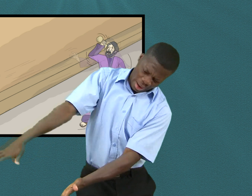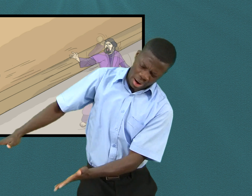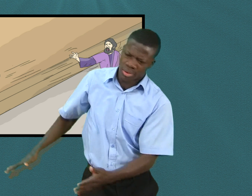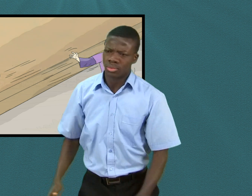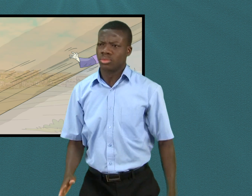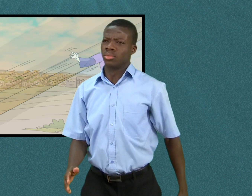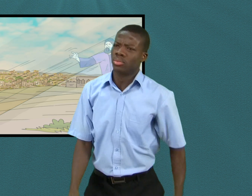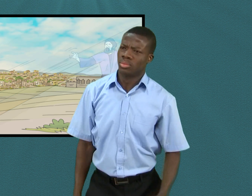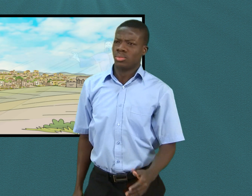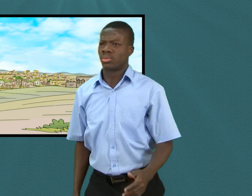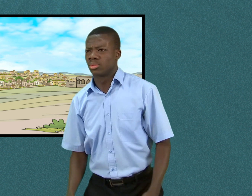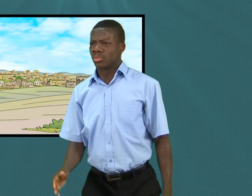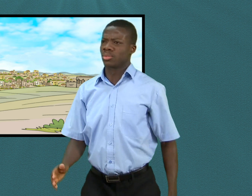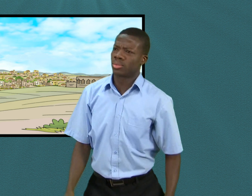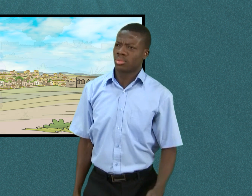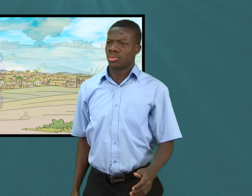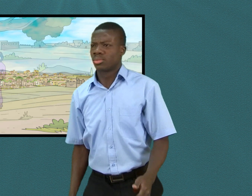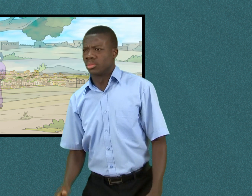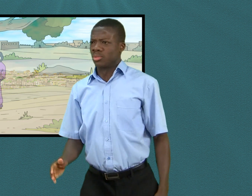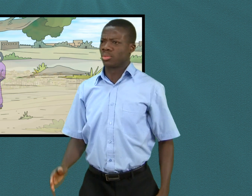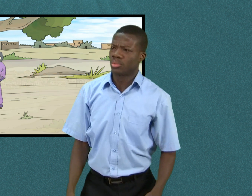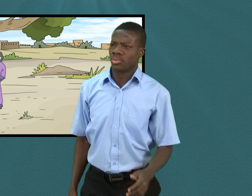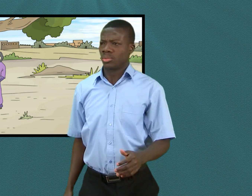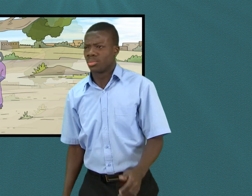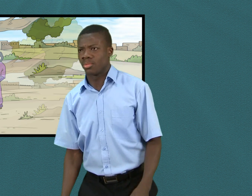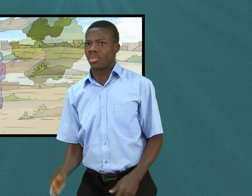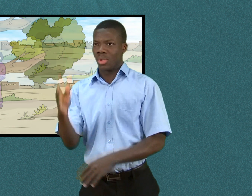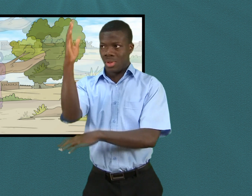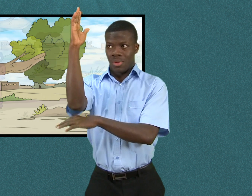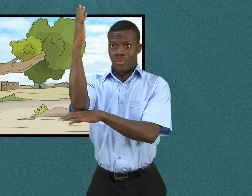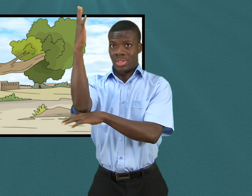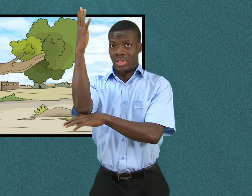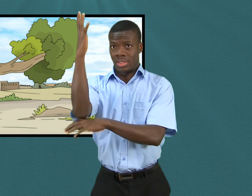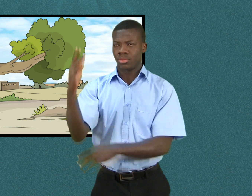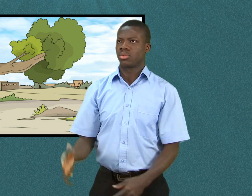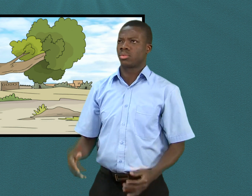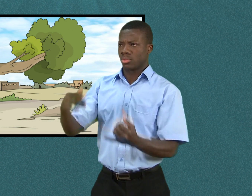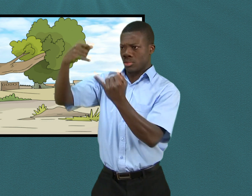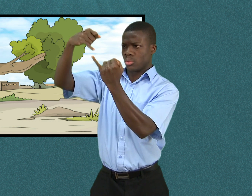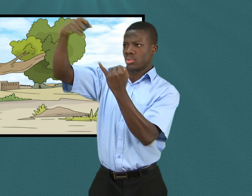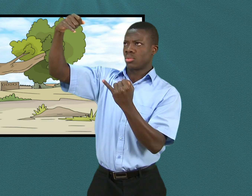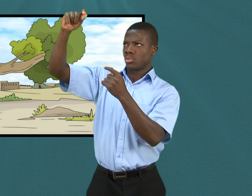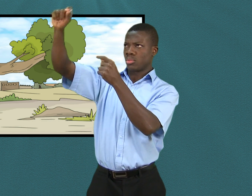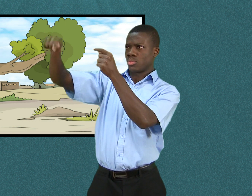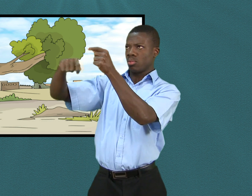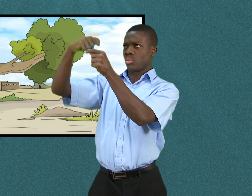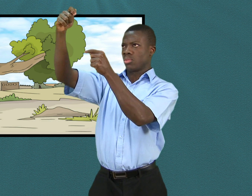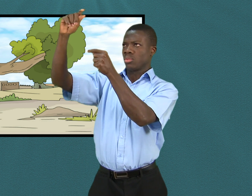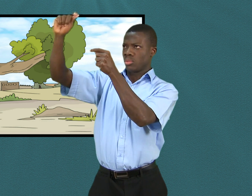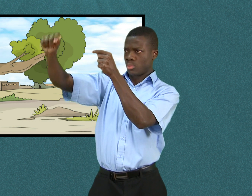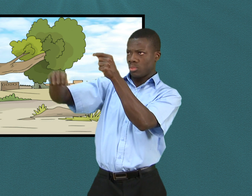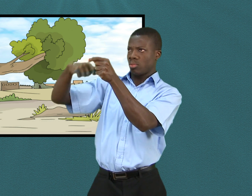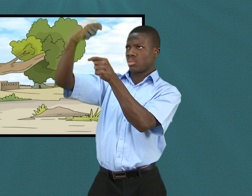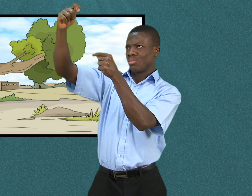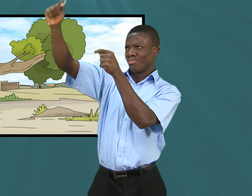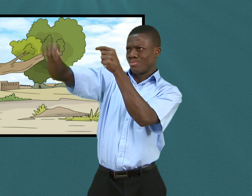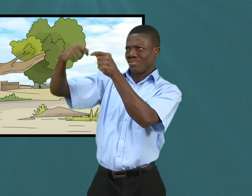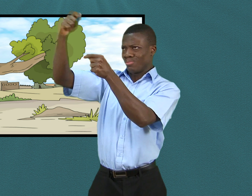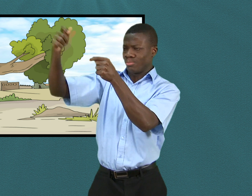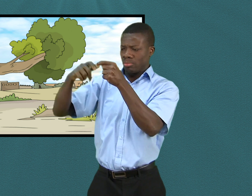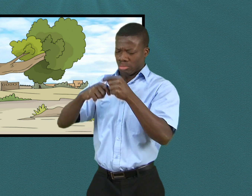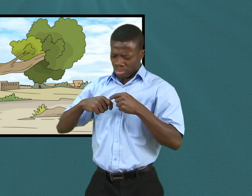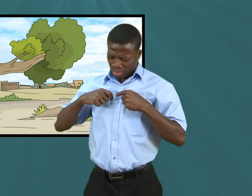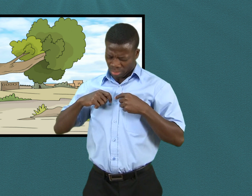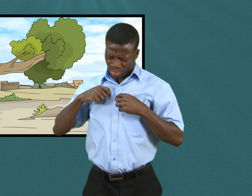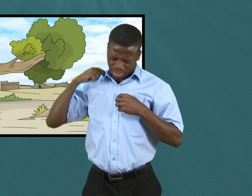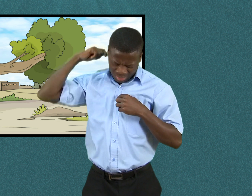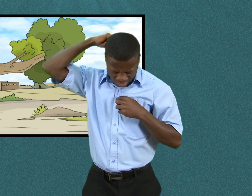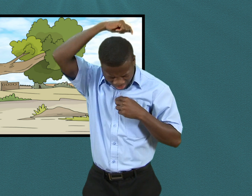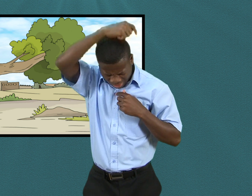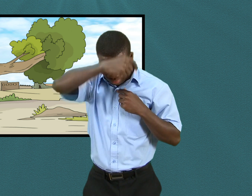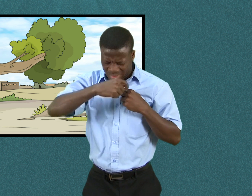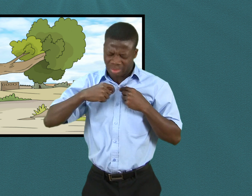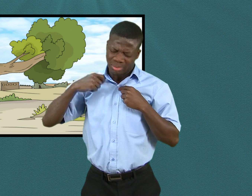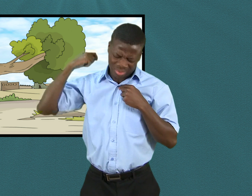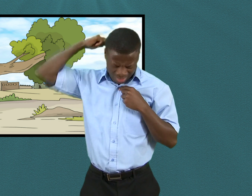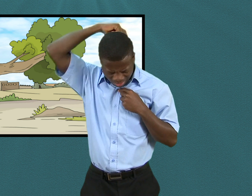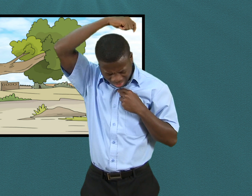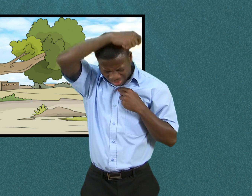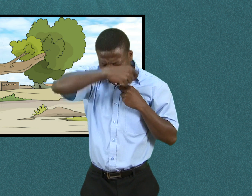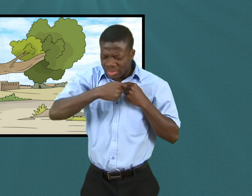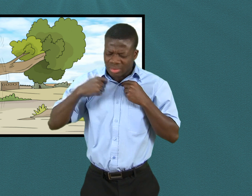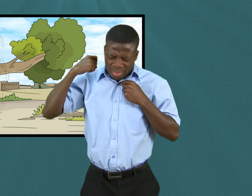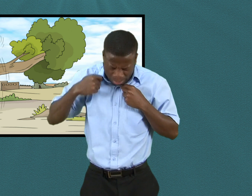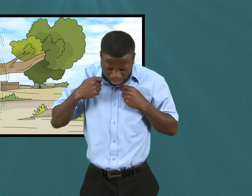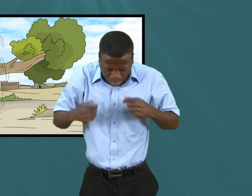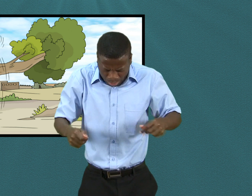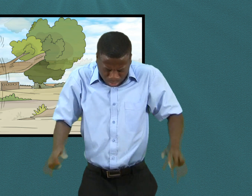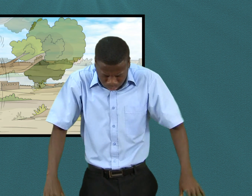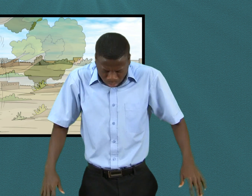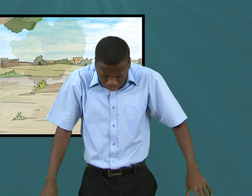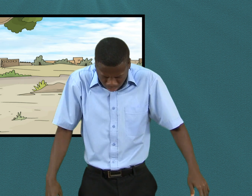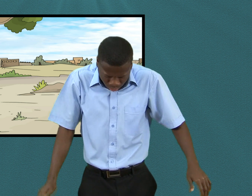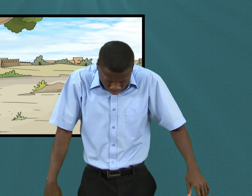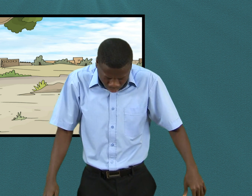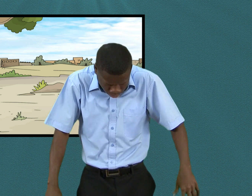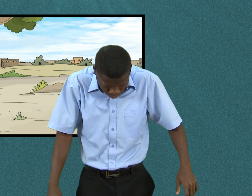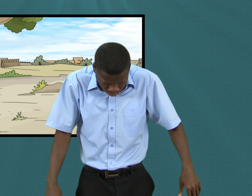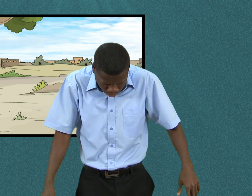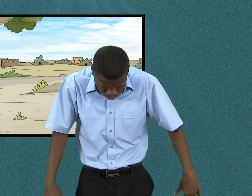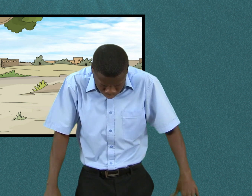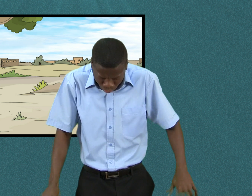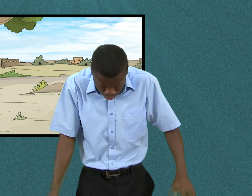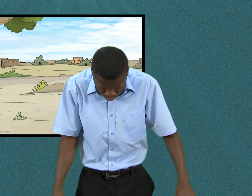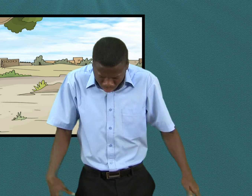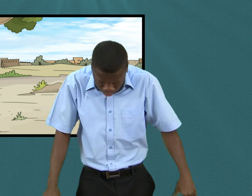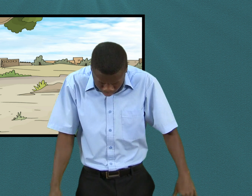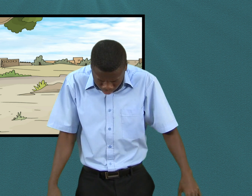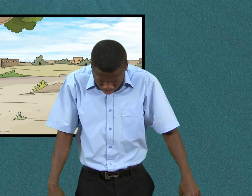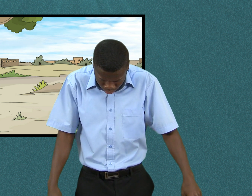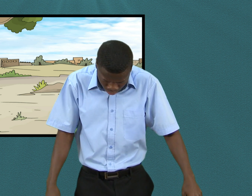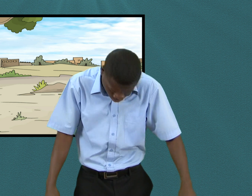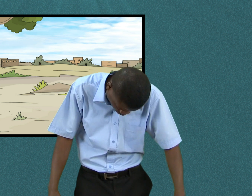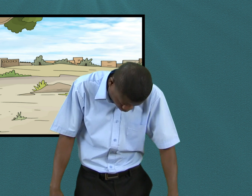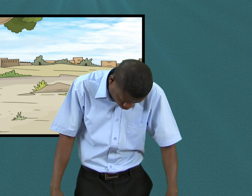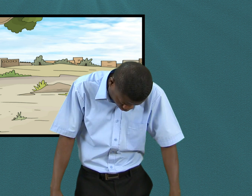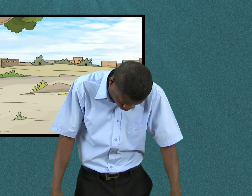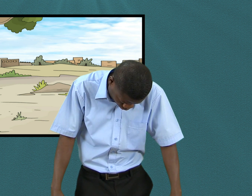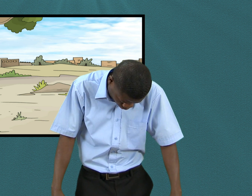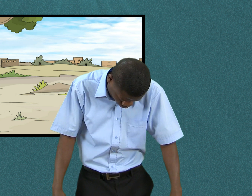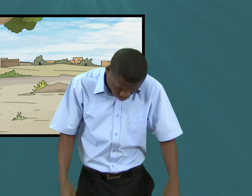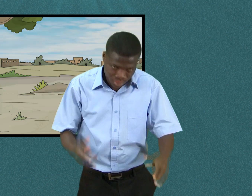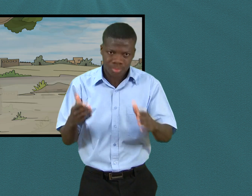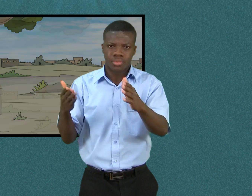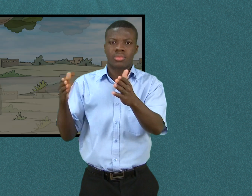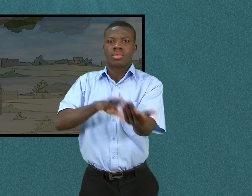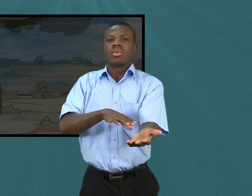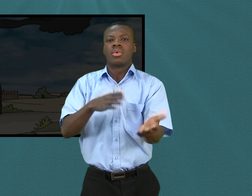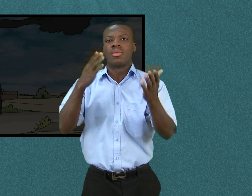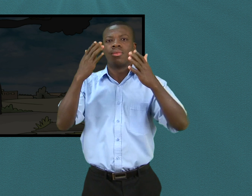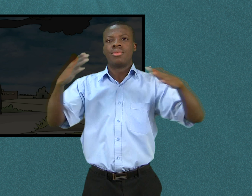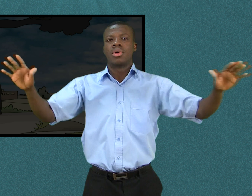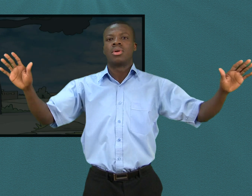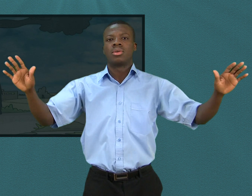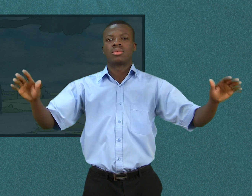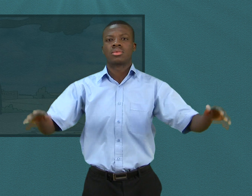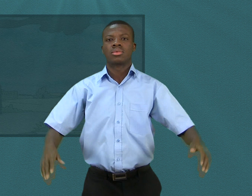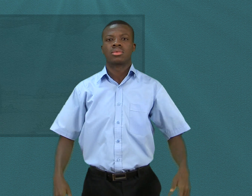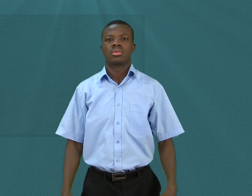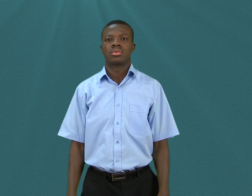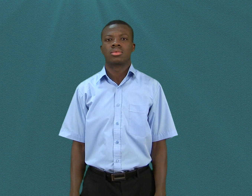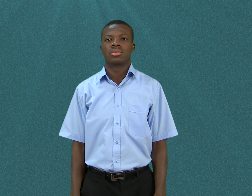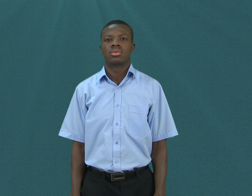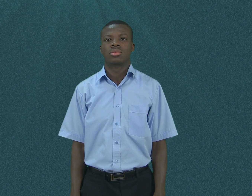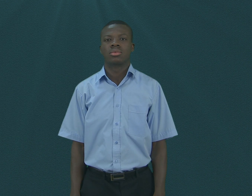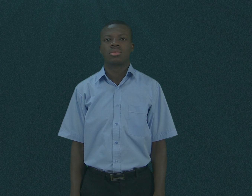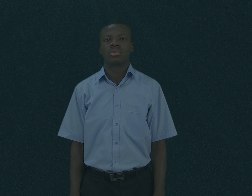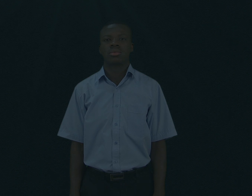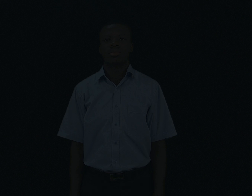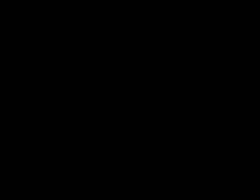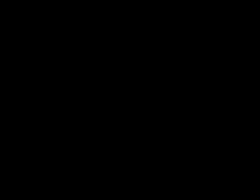Then he went away and hanged himself.